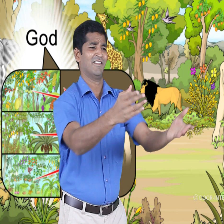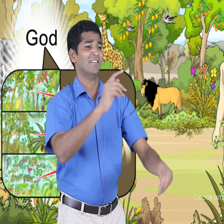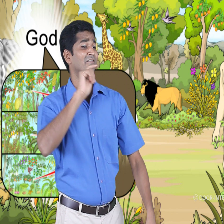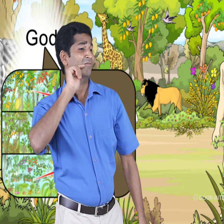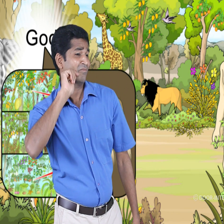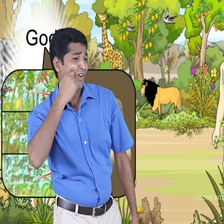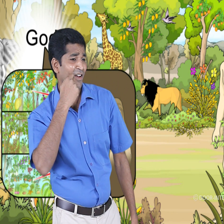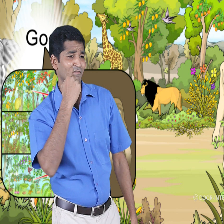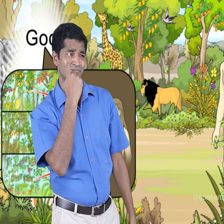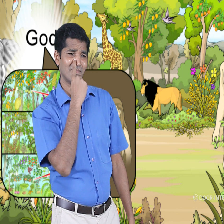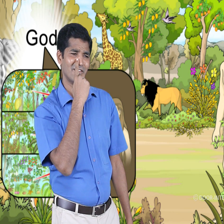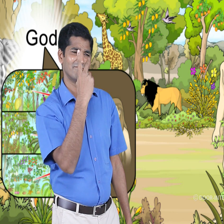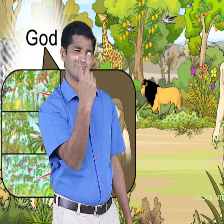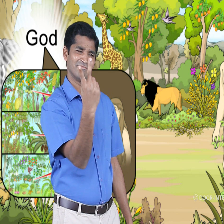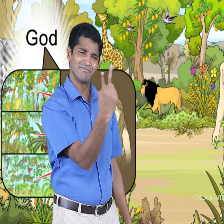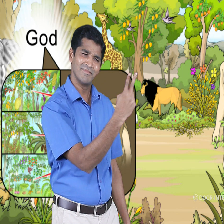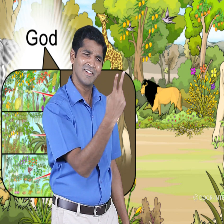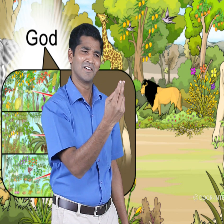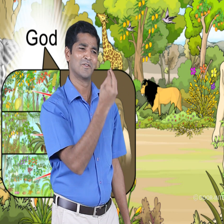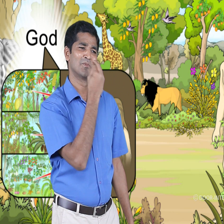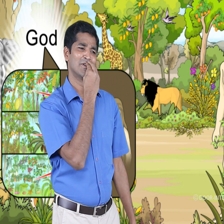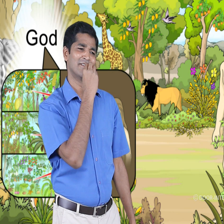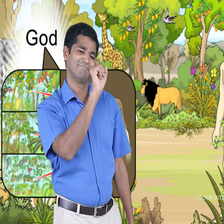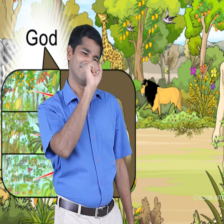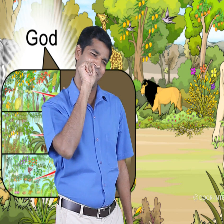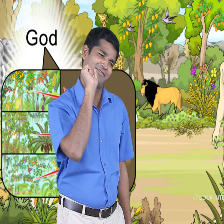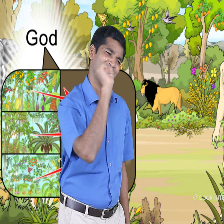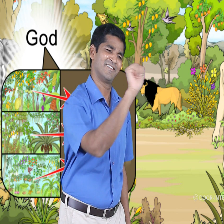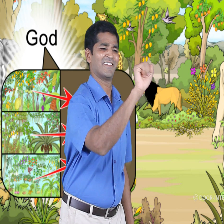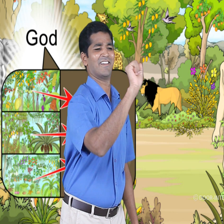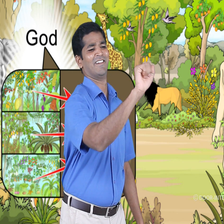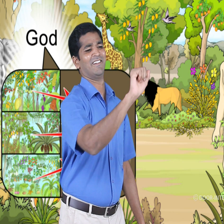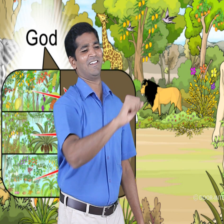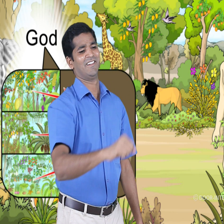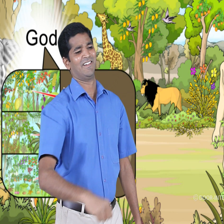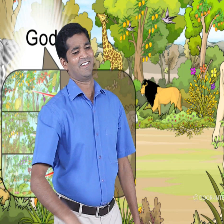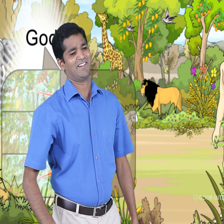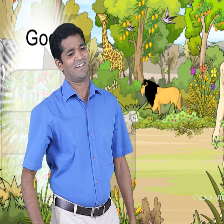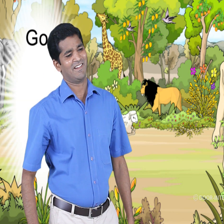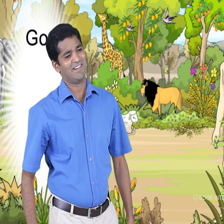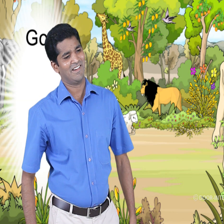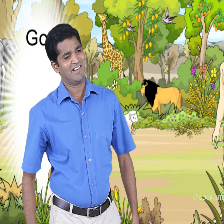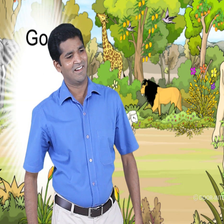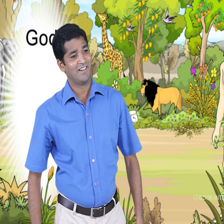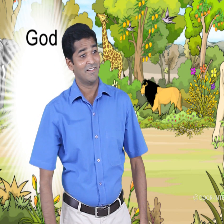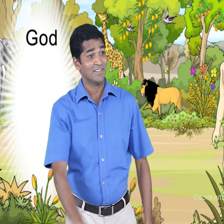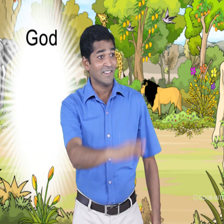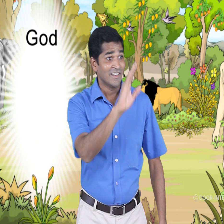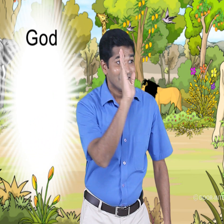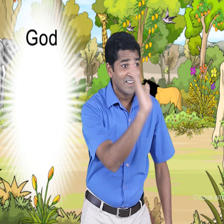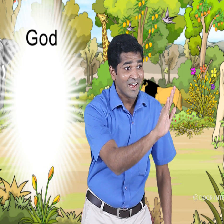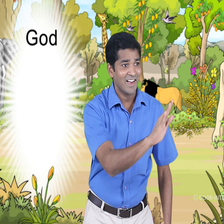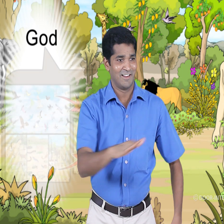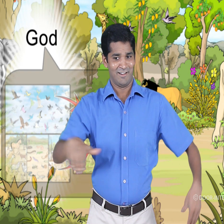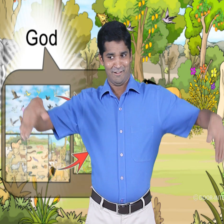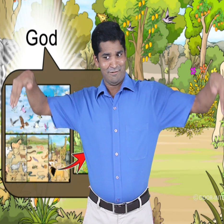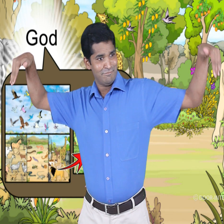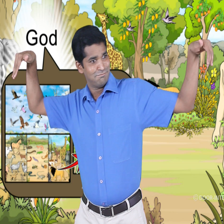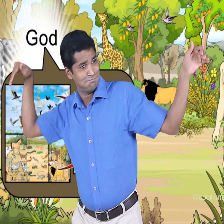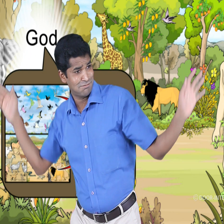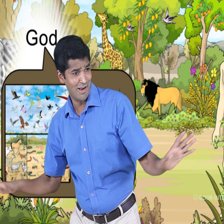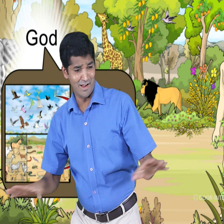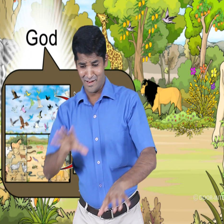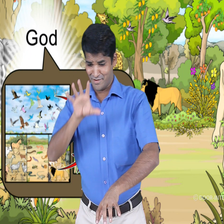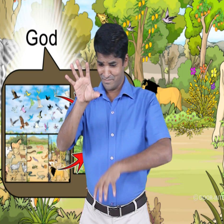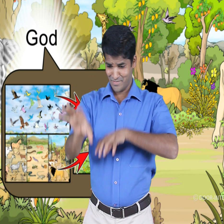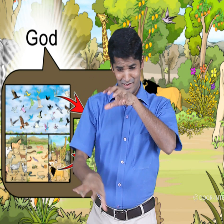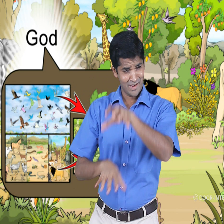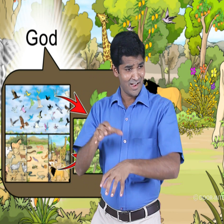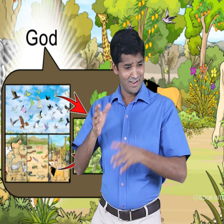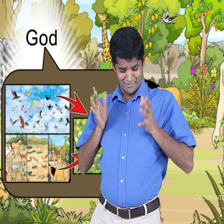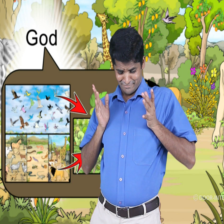They will be yours for food.